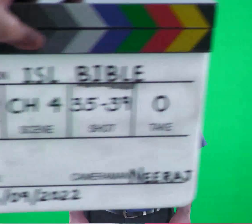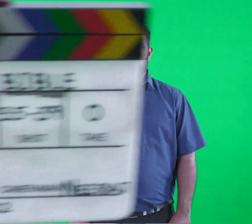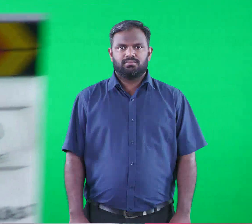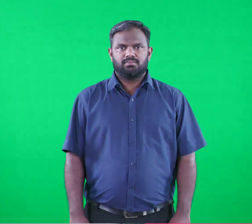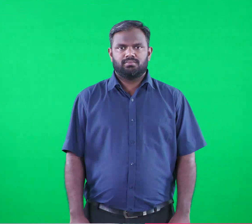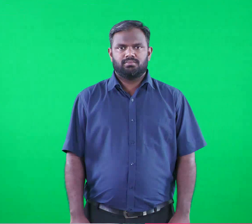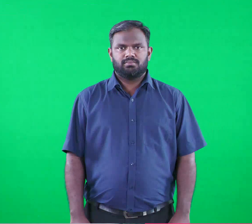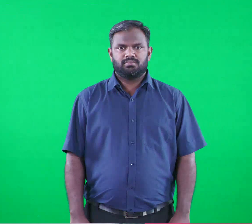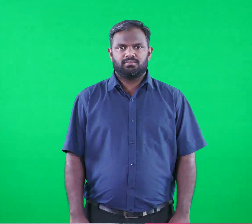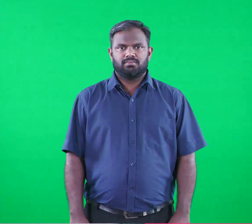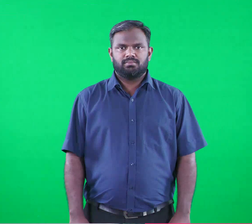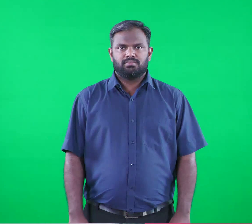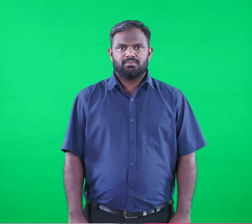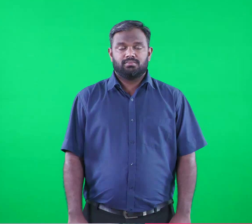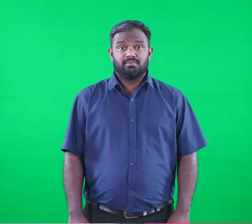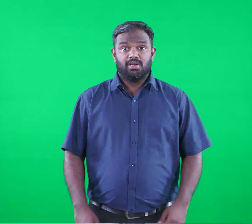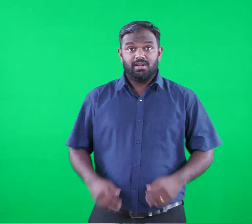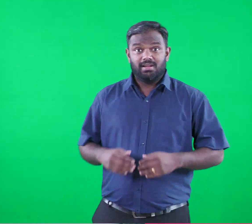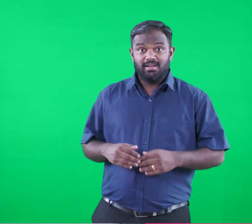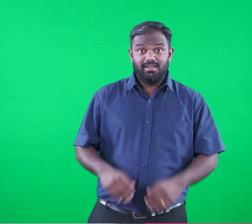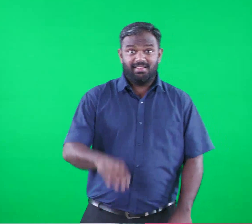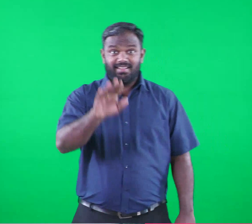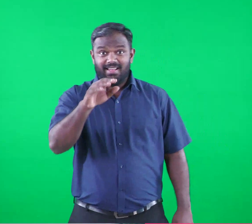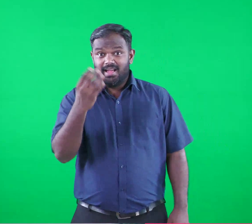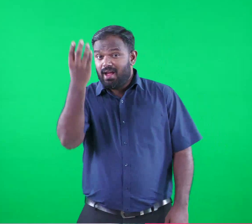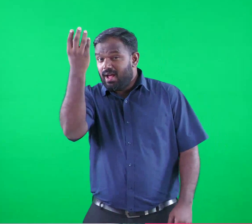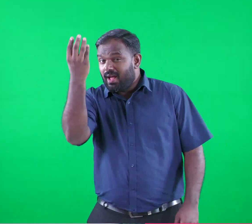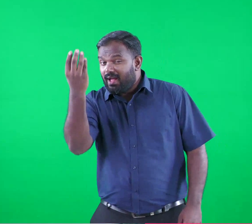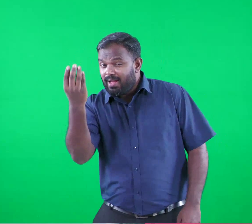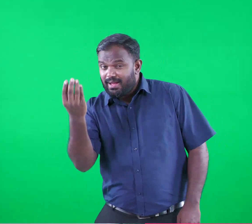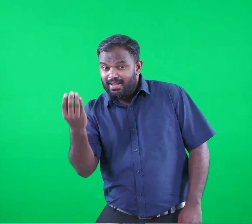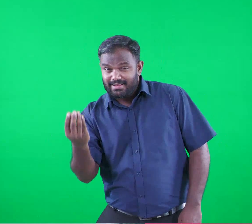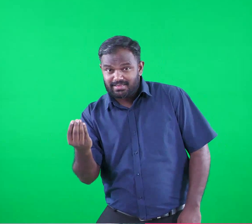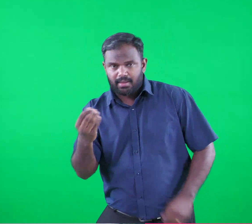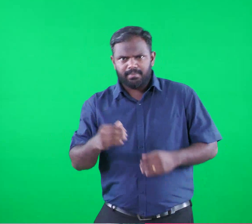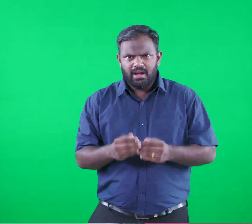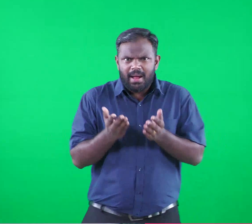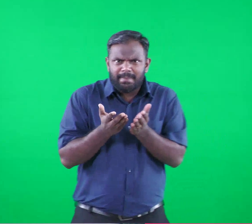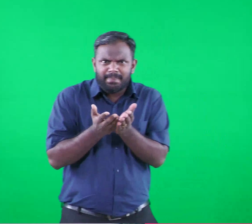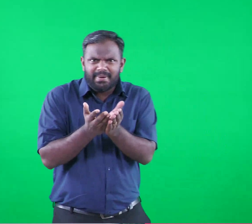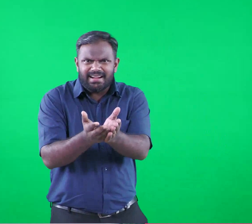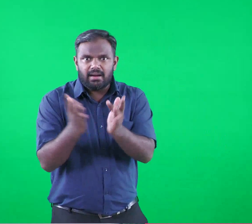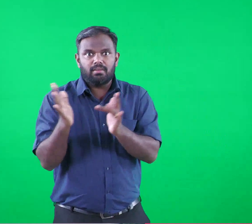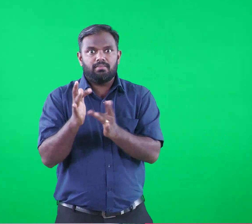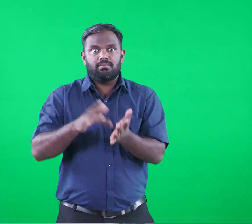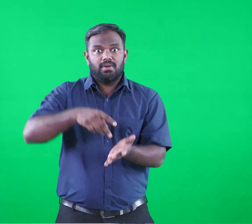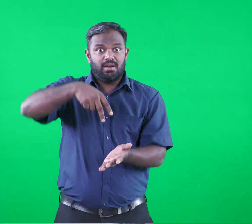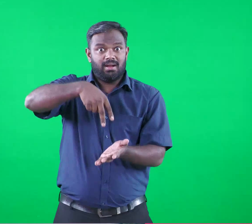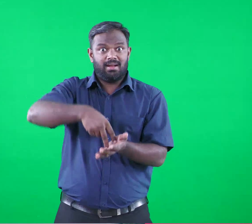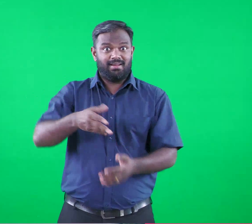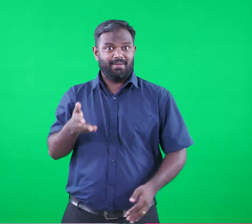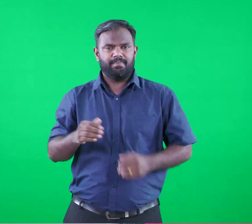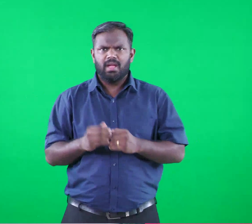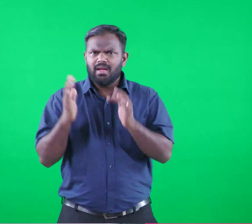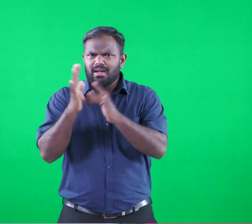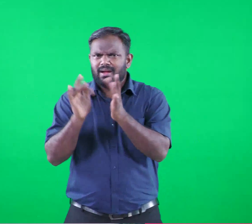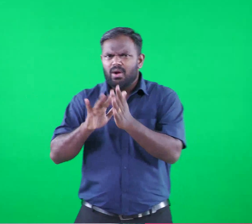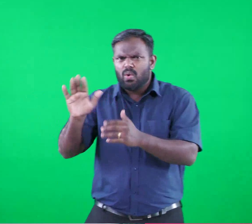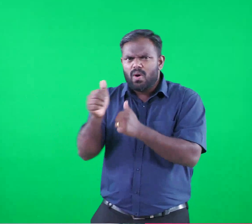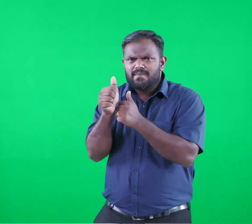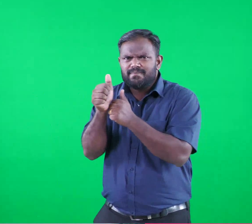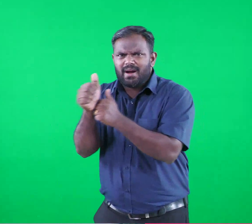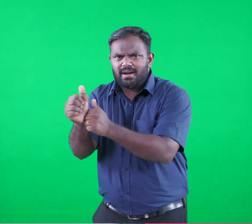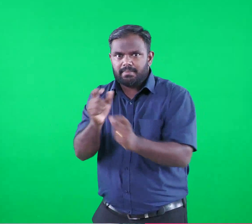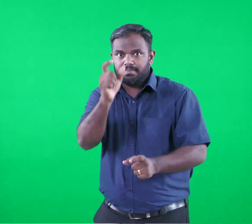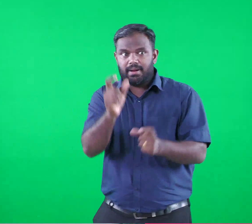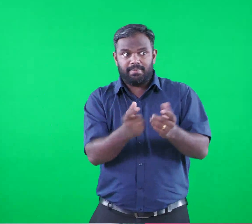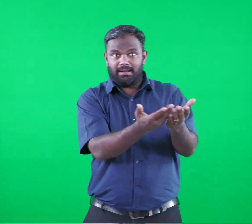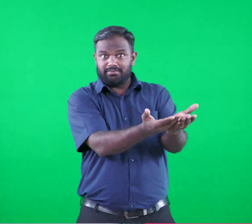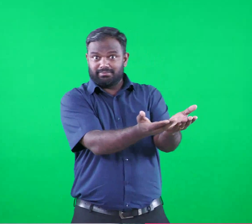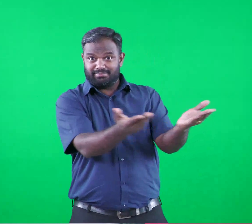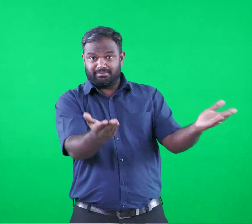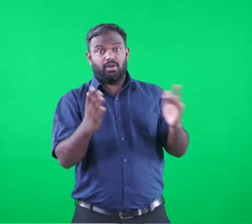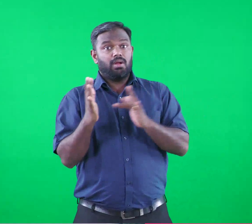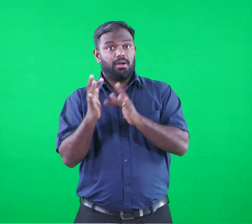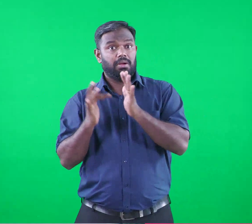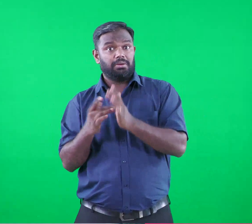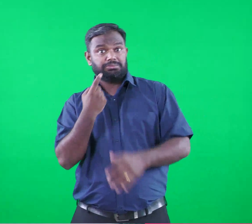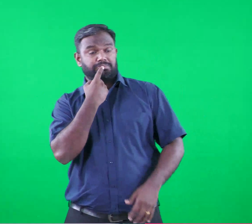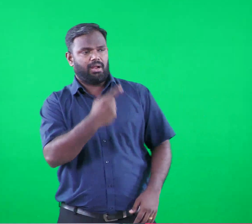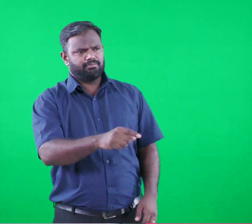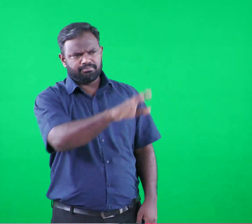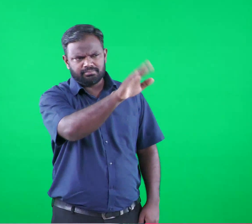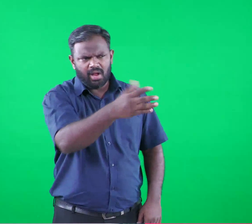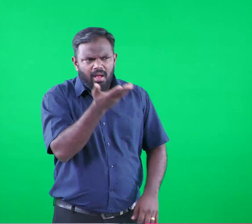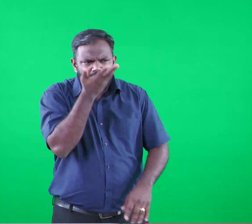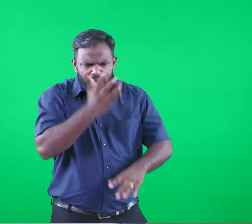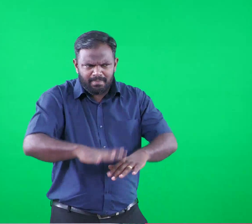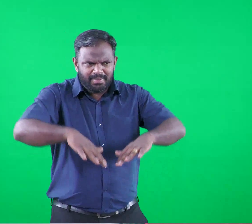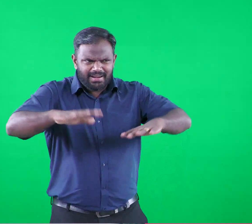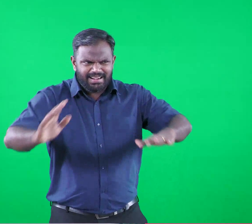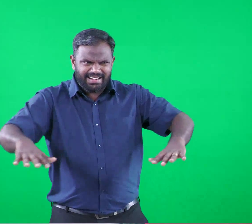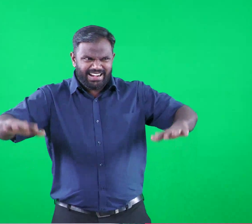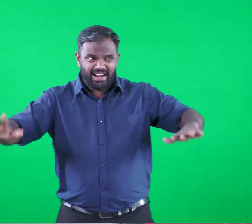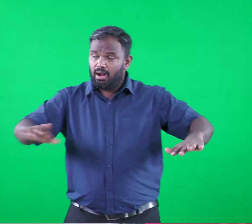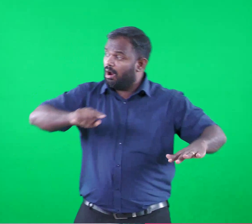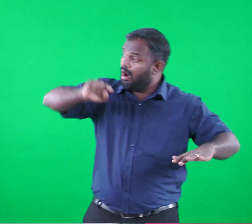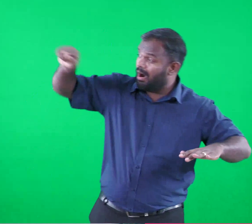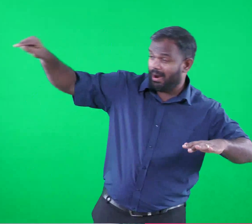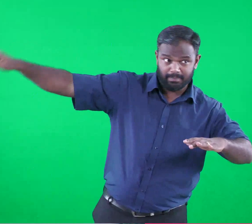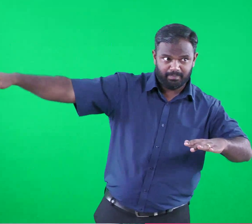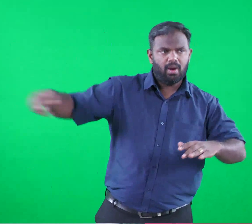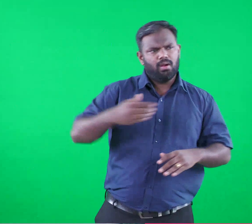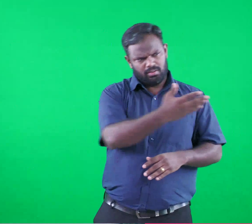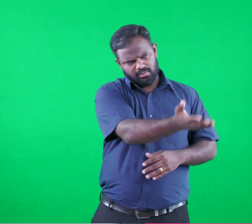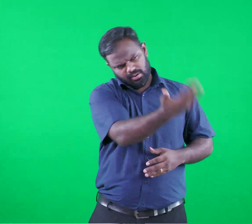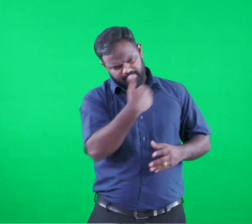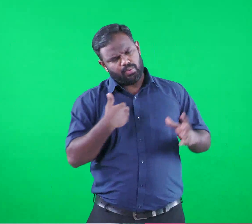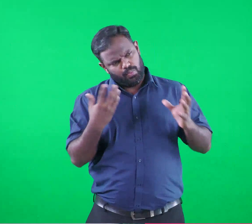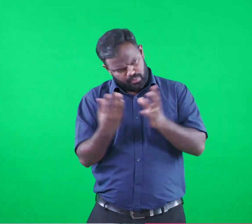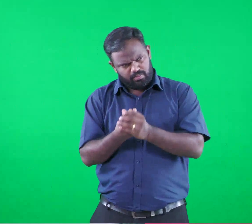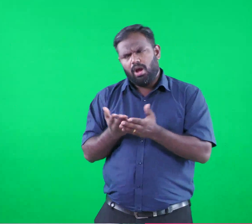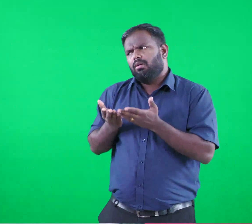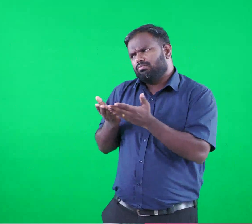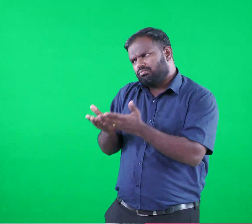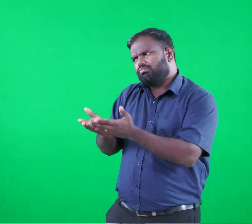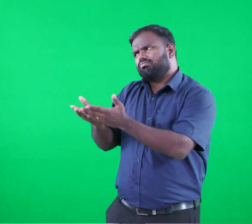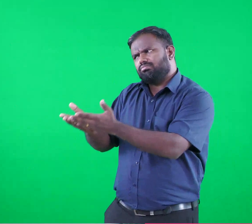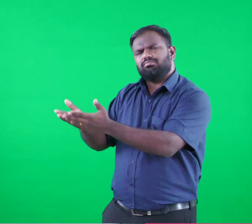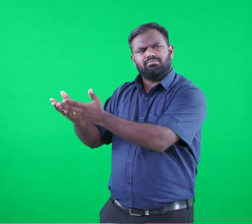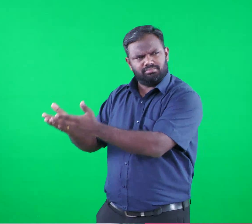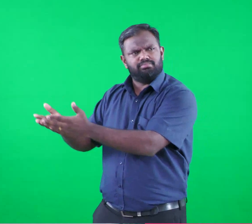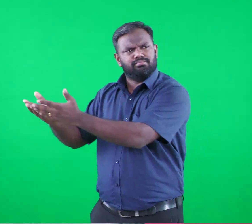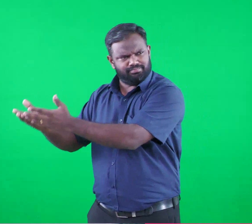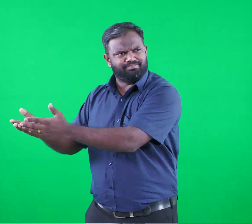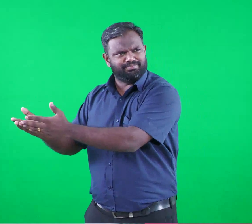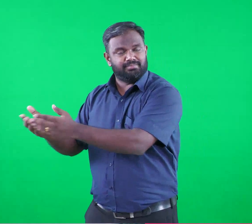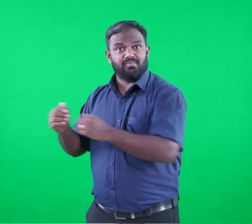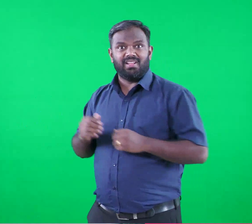When that evening came, He said to His disciples, "Let us cross to the other side."